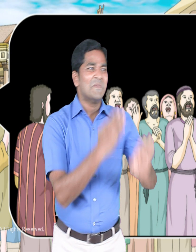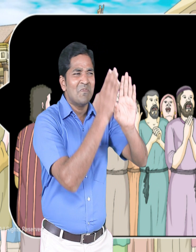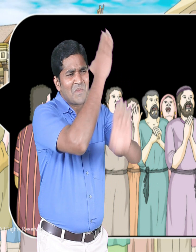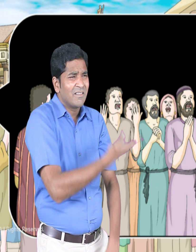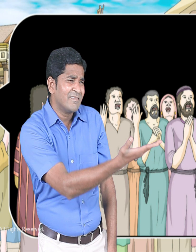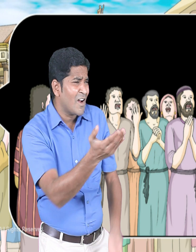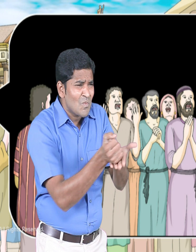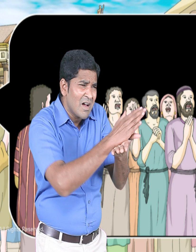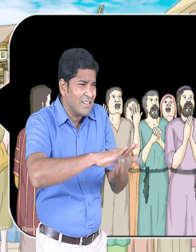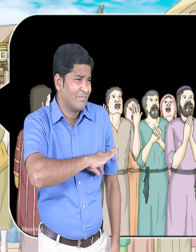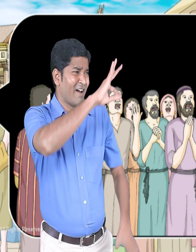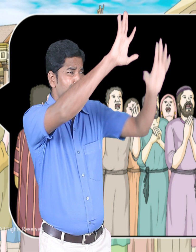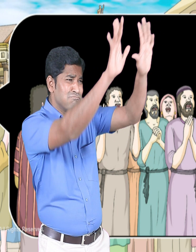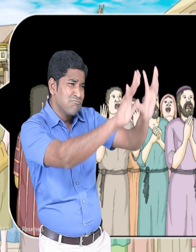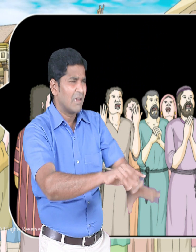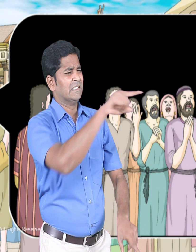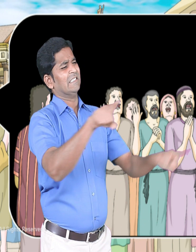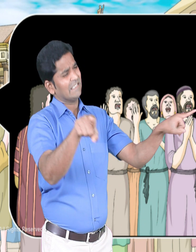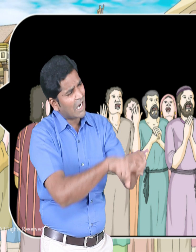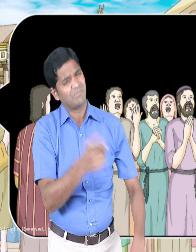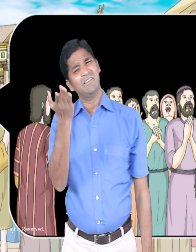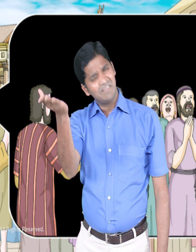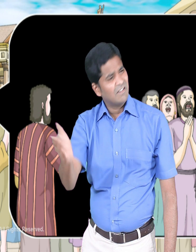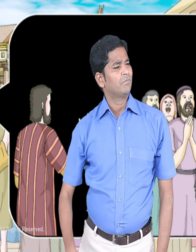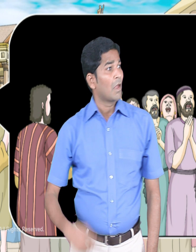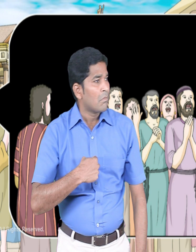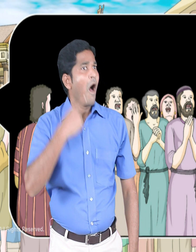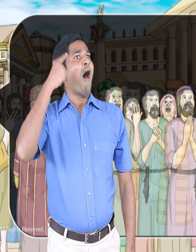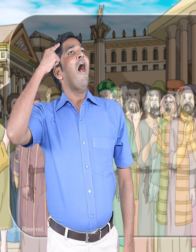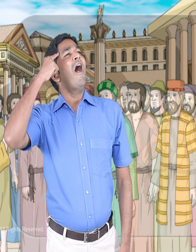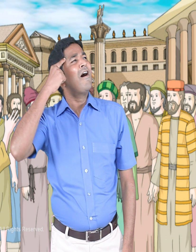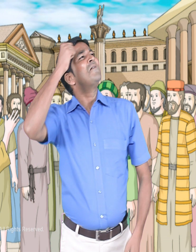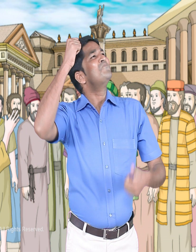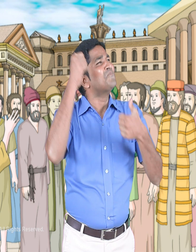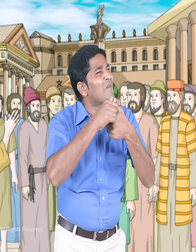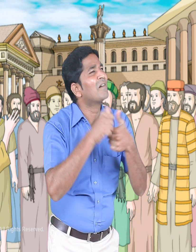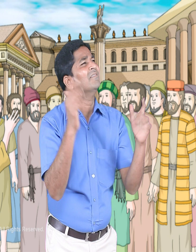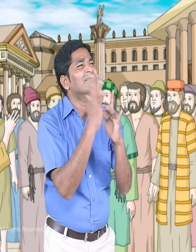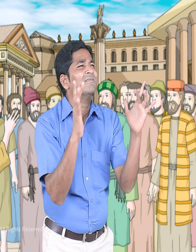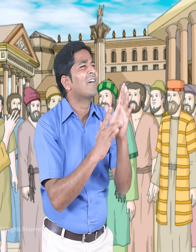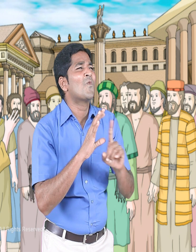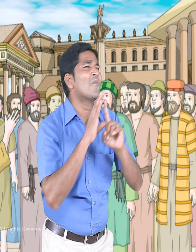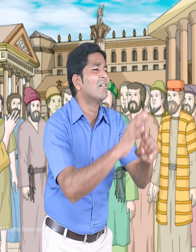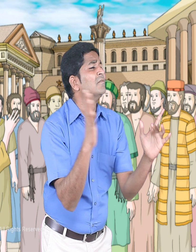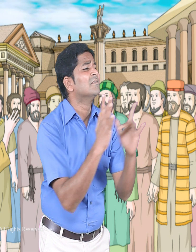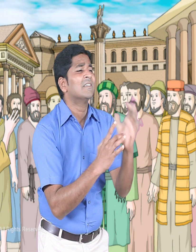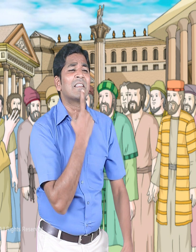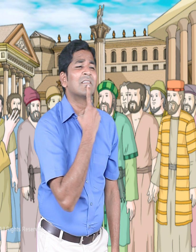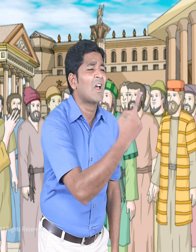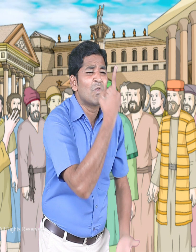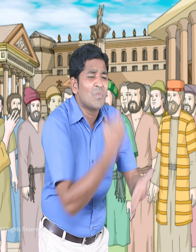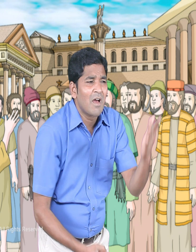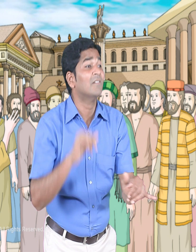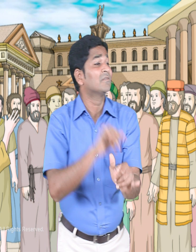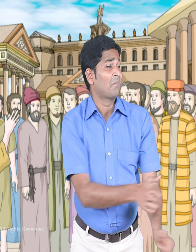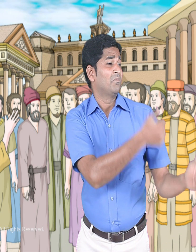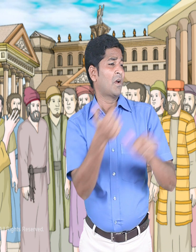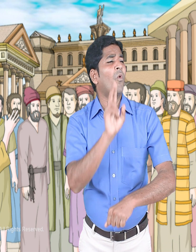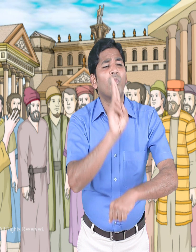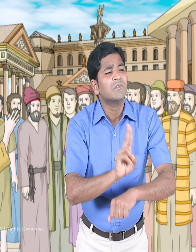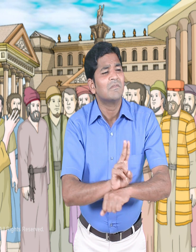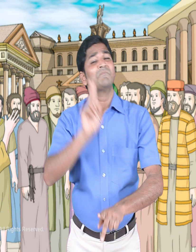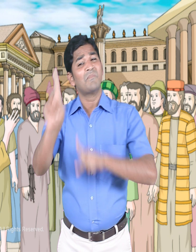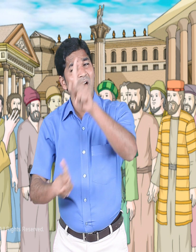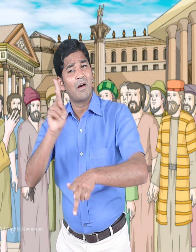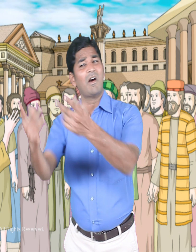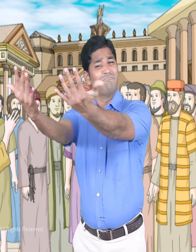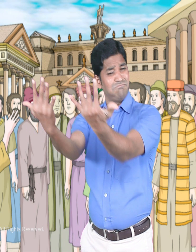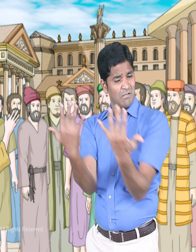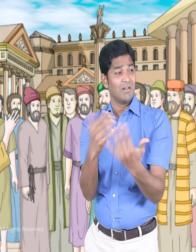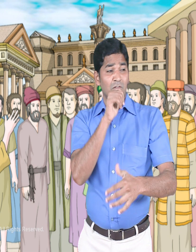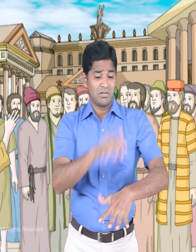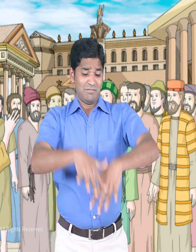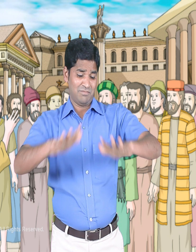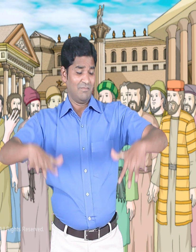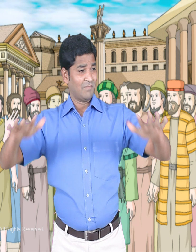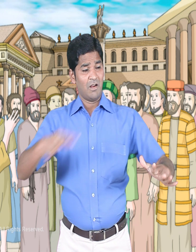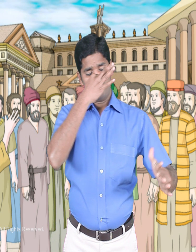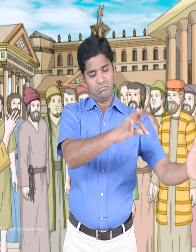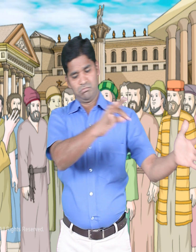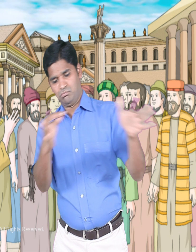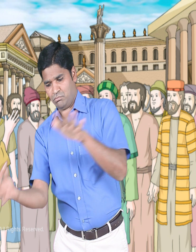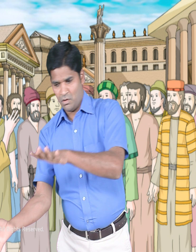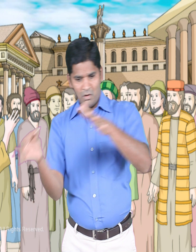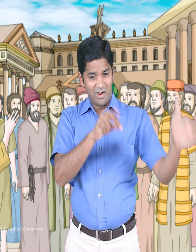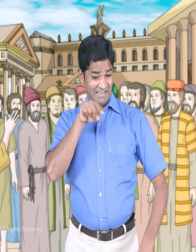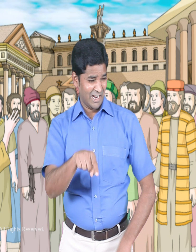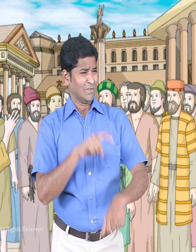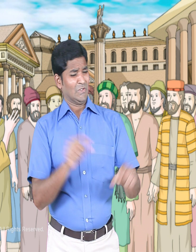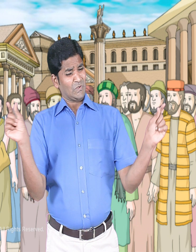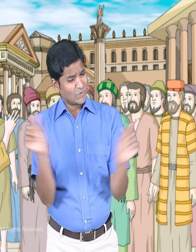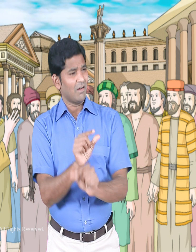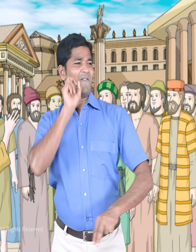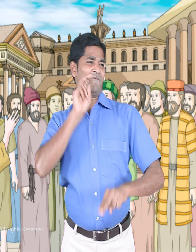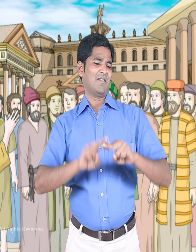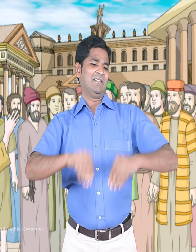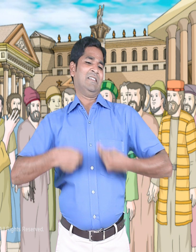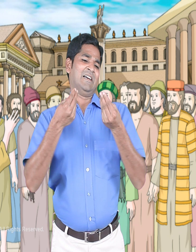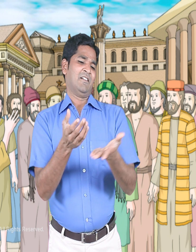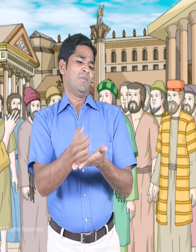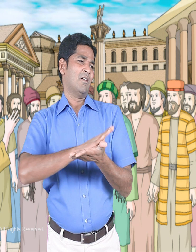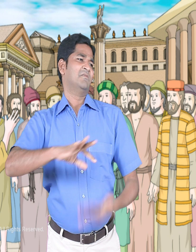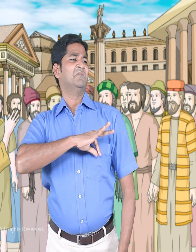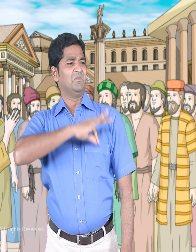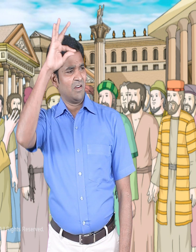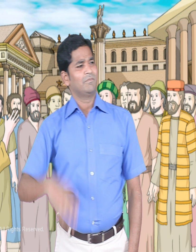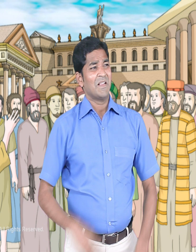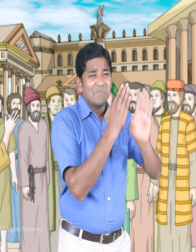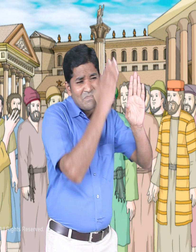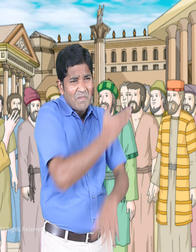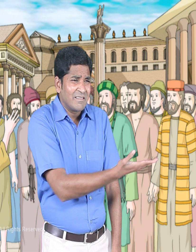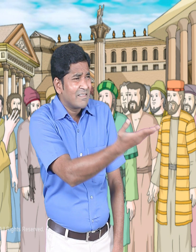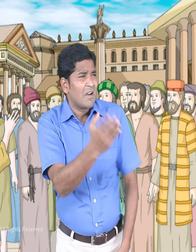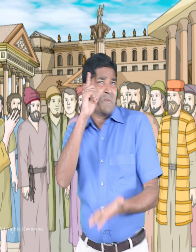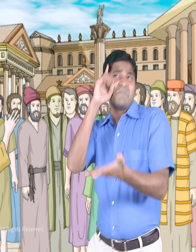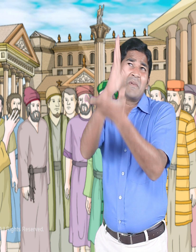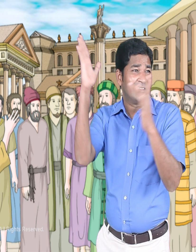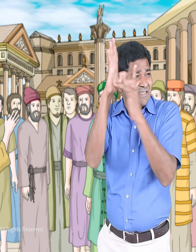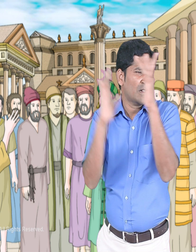As I began to speak, the Holy Spirit fell upon them, just as He had fallen upon us at the beginning.